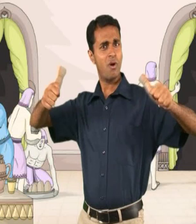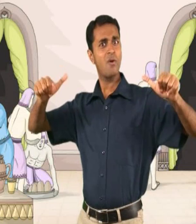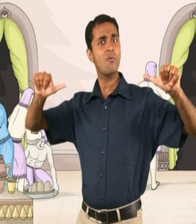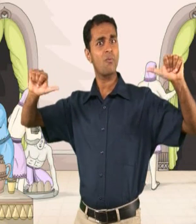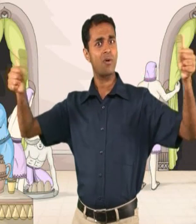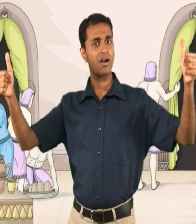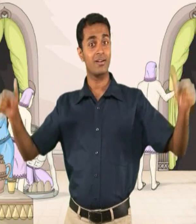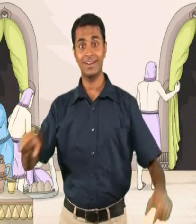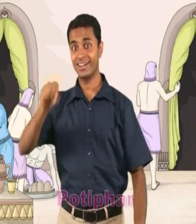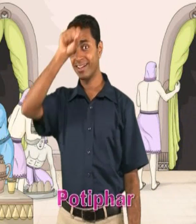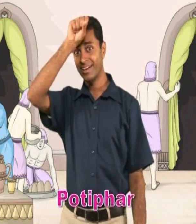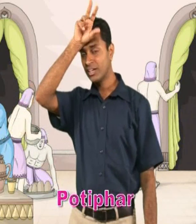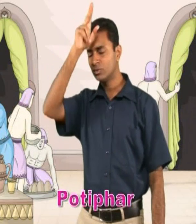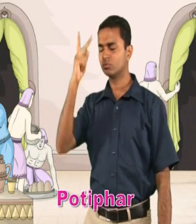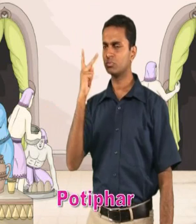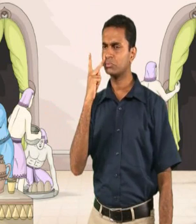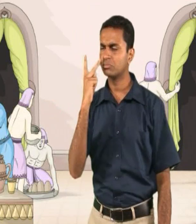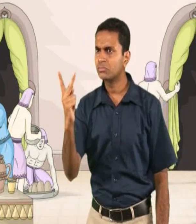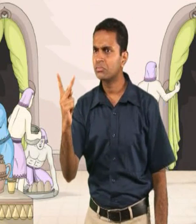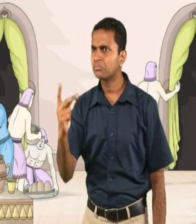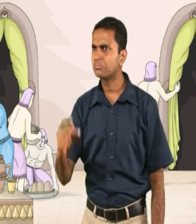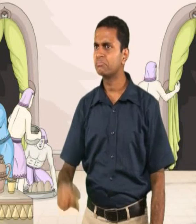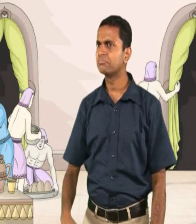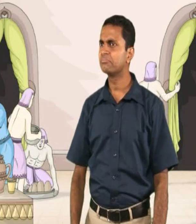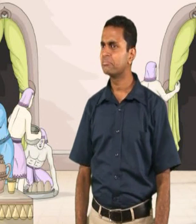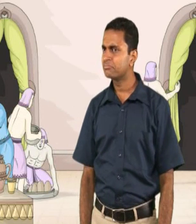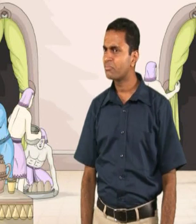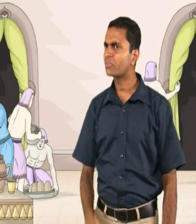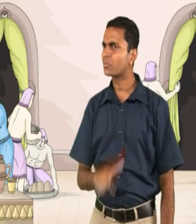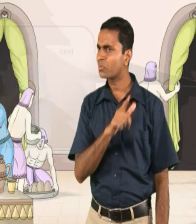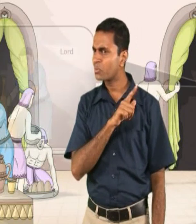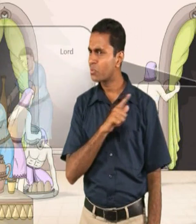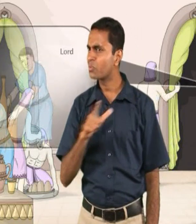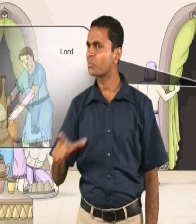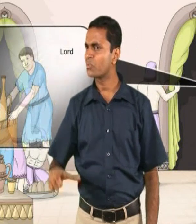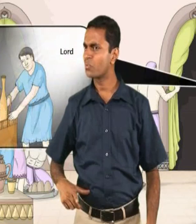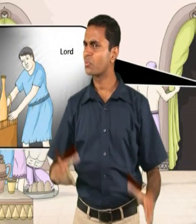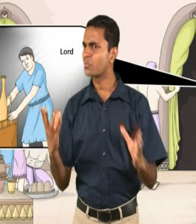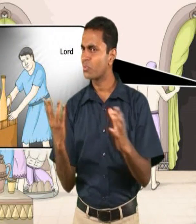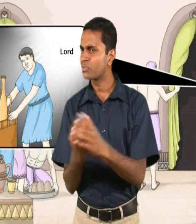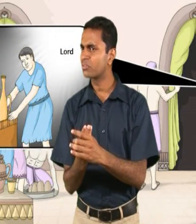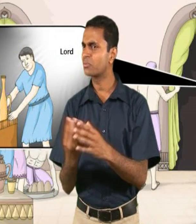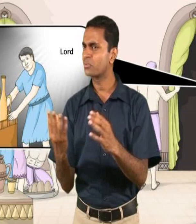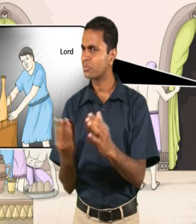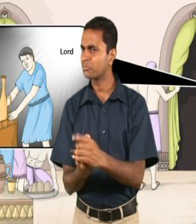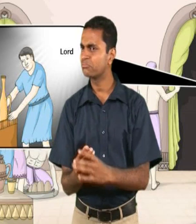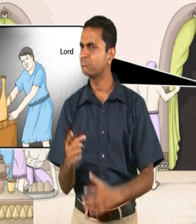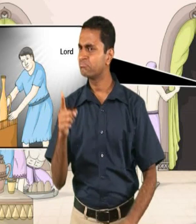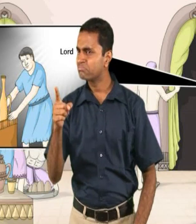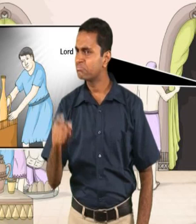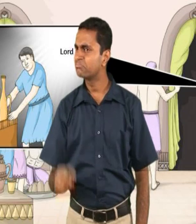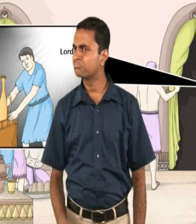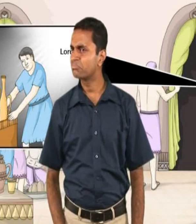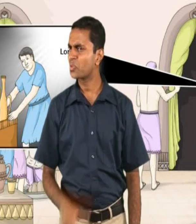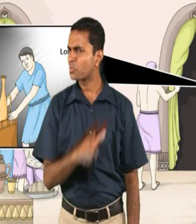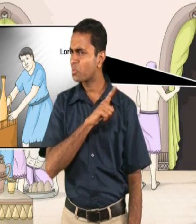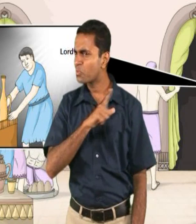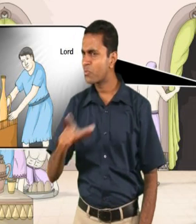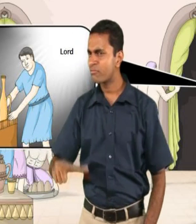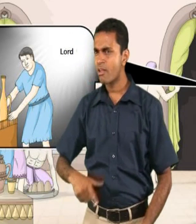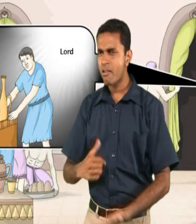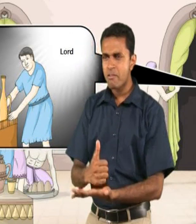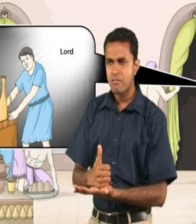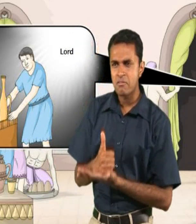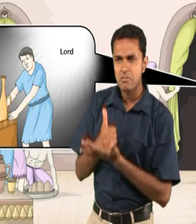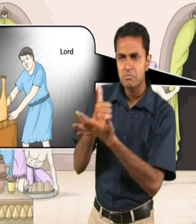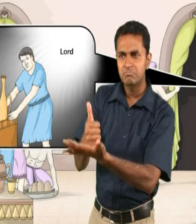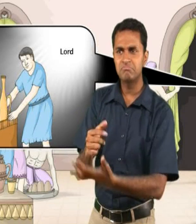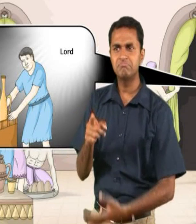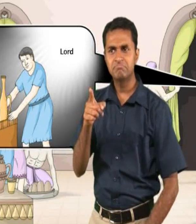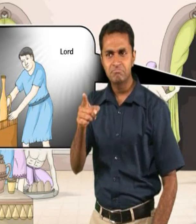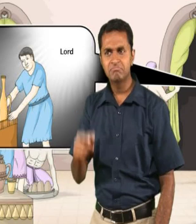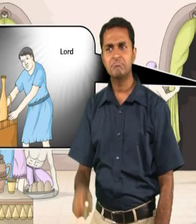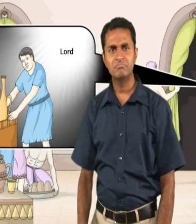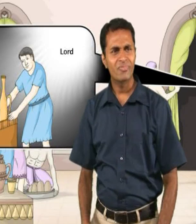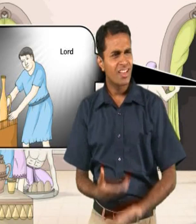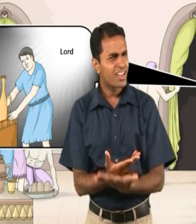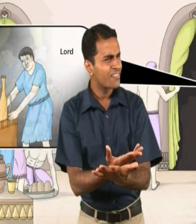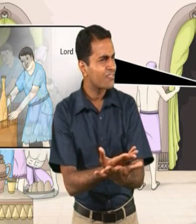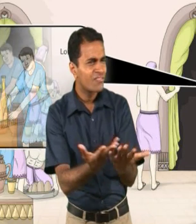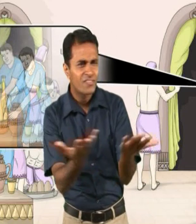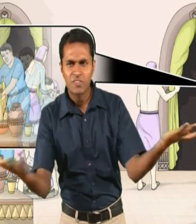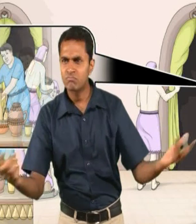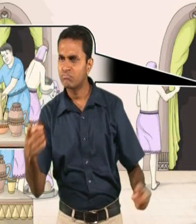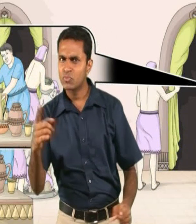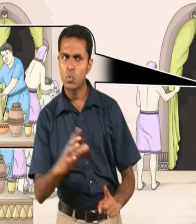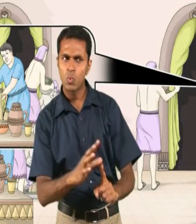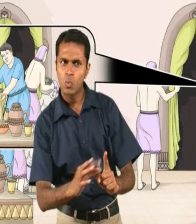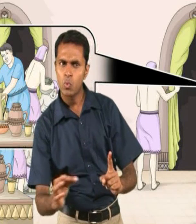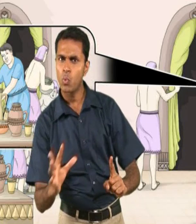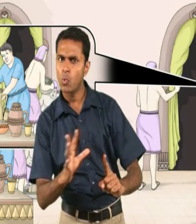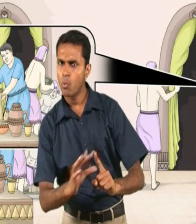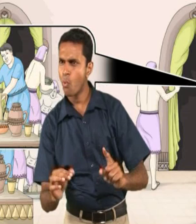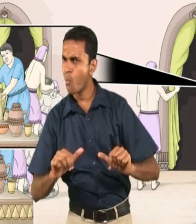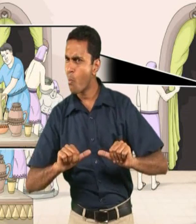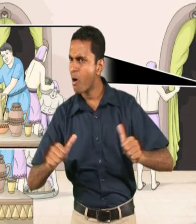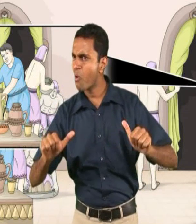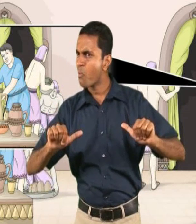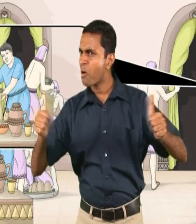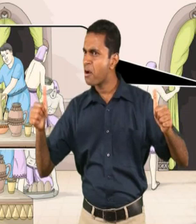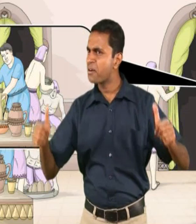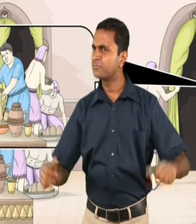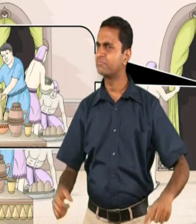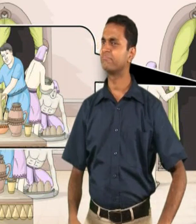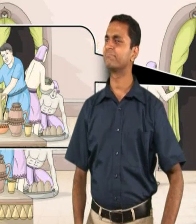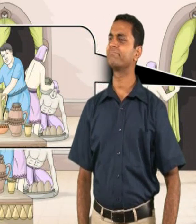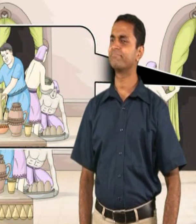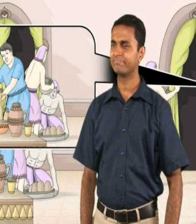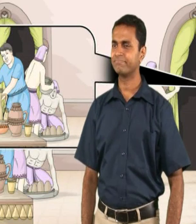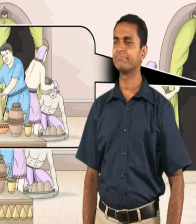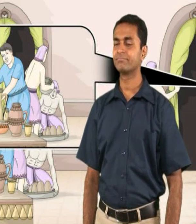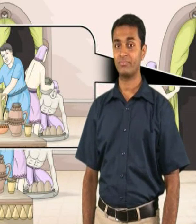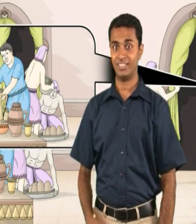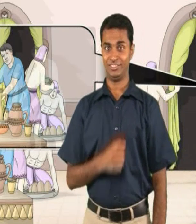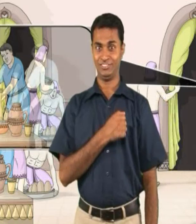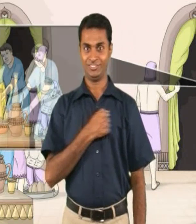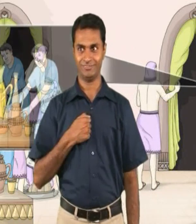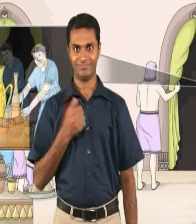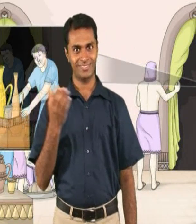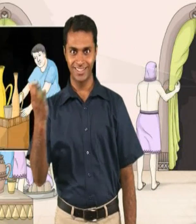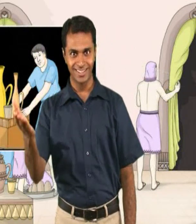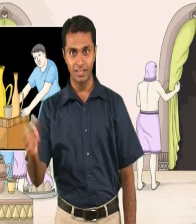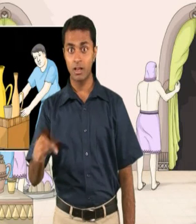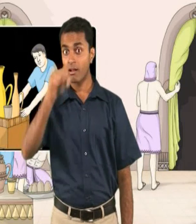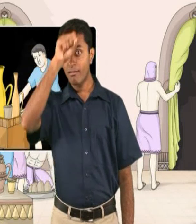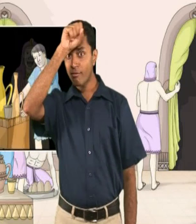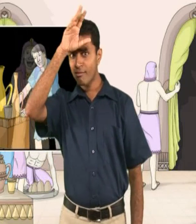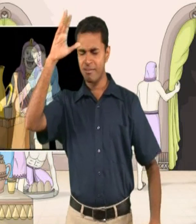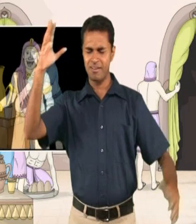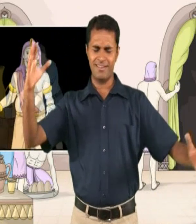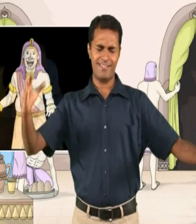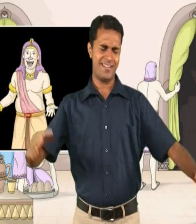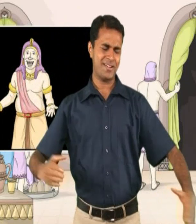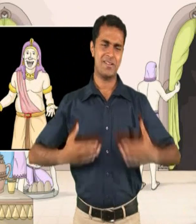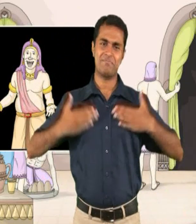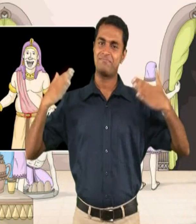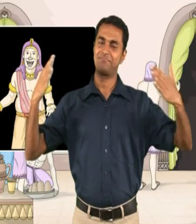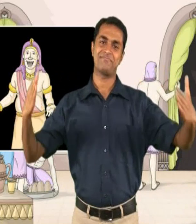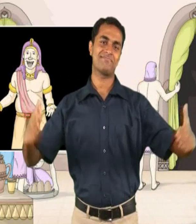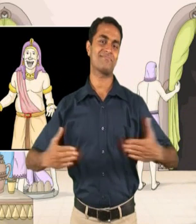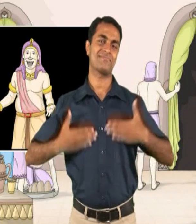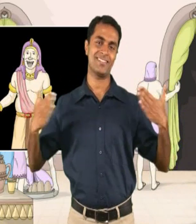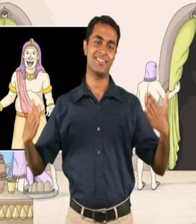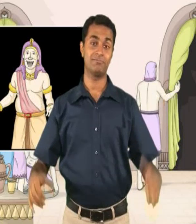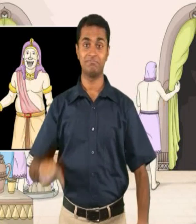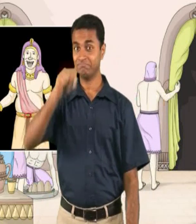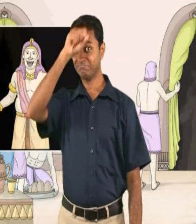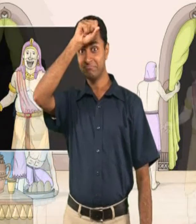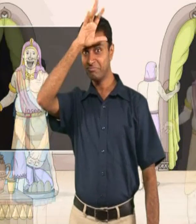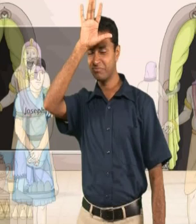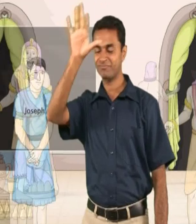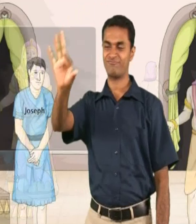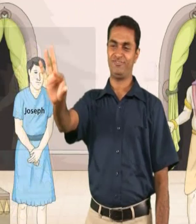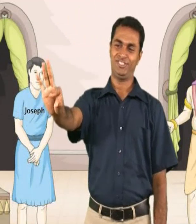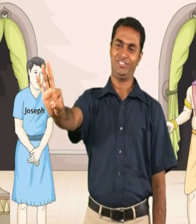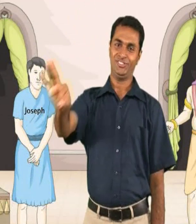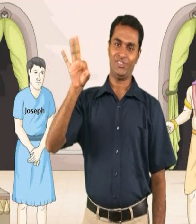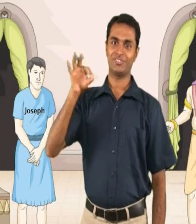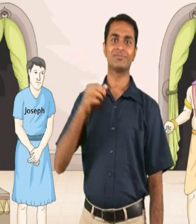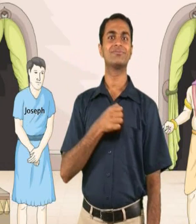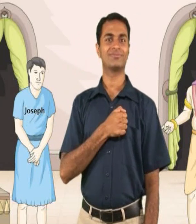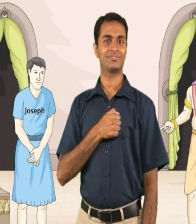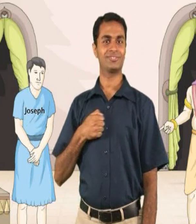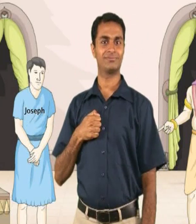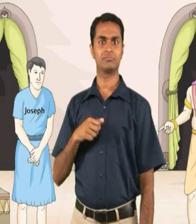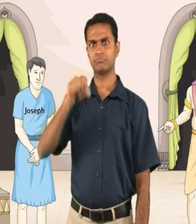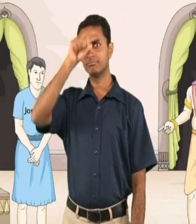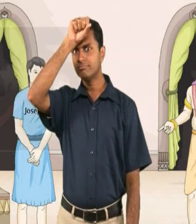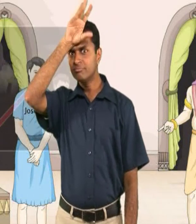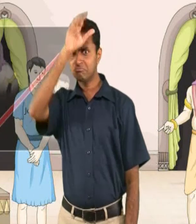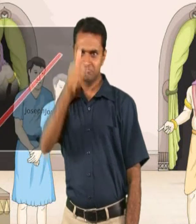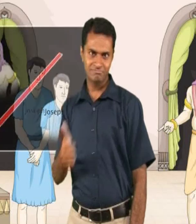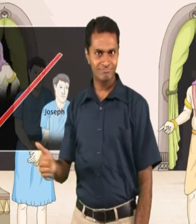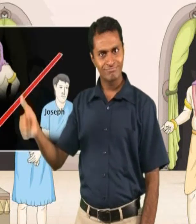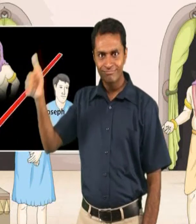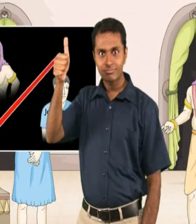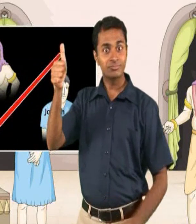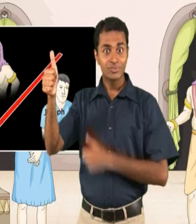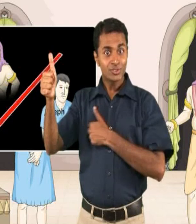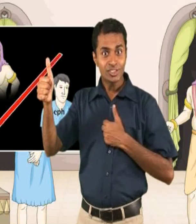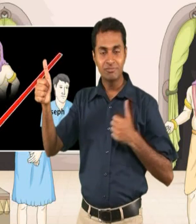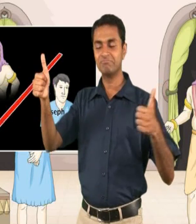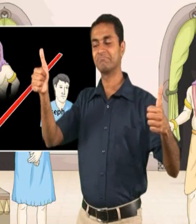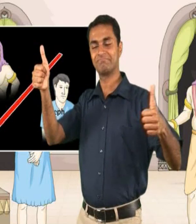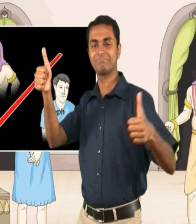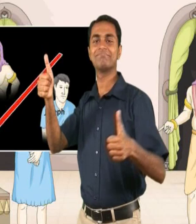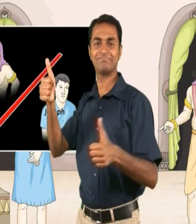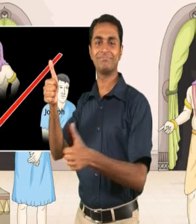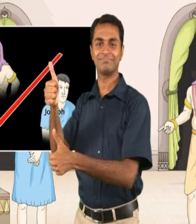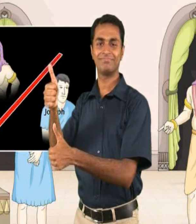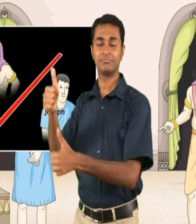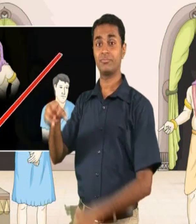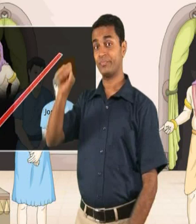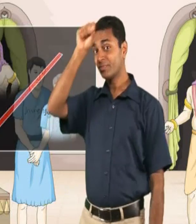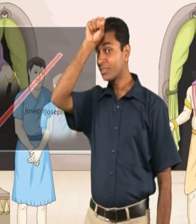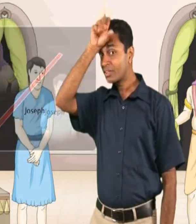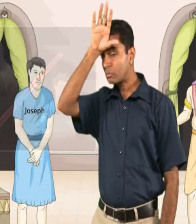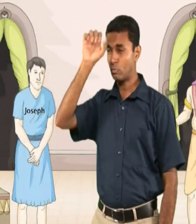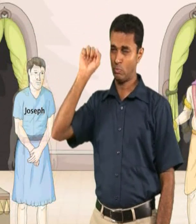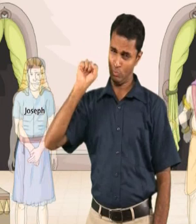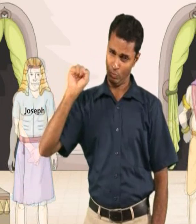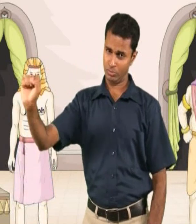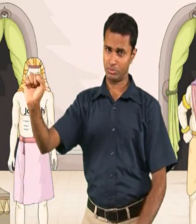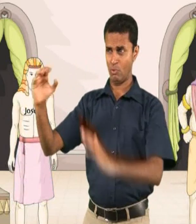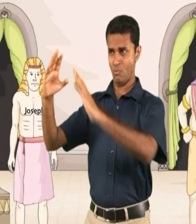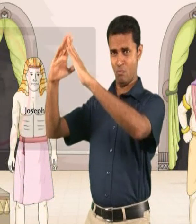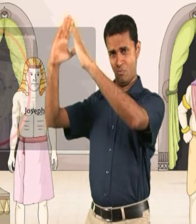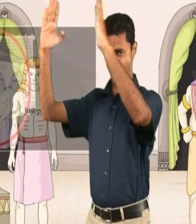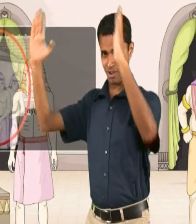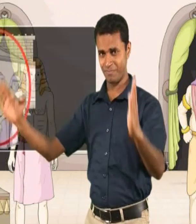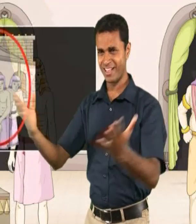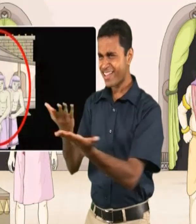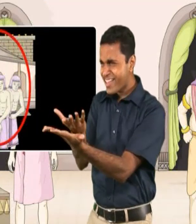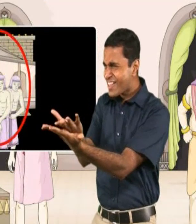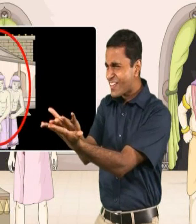When his master saw that the LORD was with him and made him prosper in all he did, Joseph found favor in his sight and became his personal attendant.